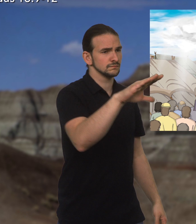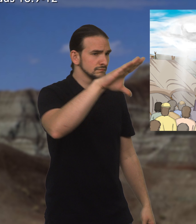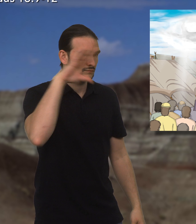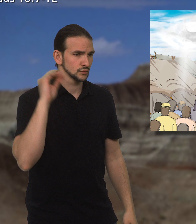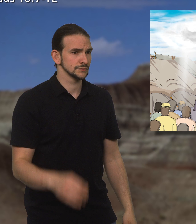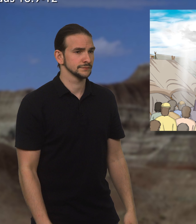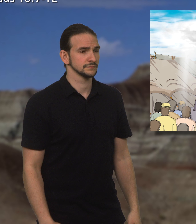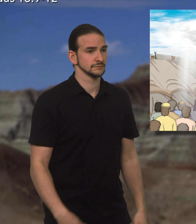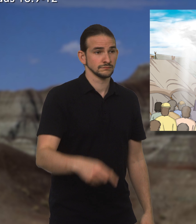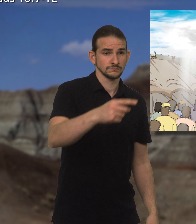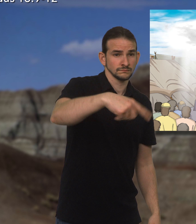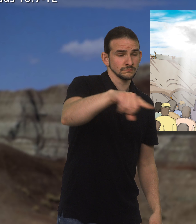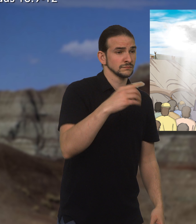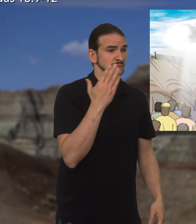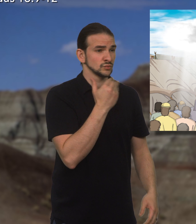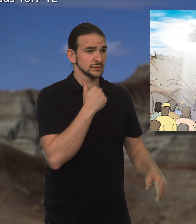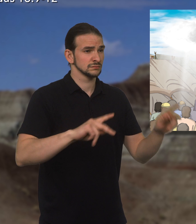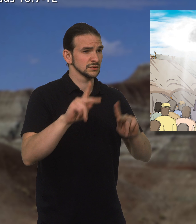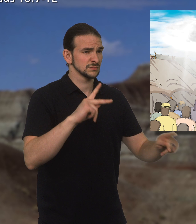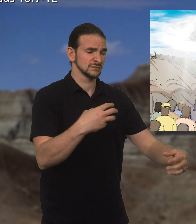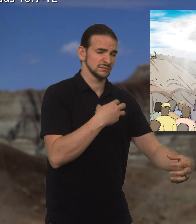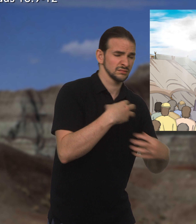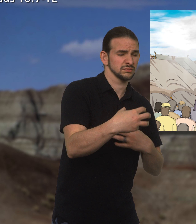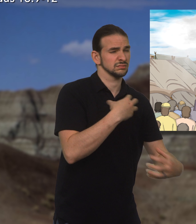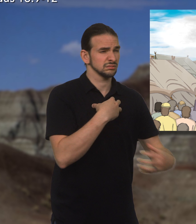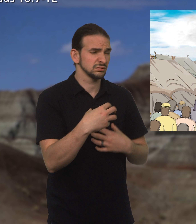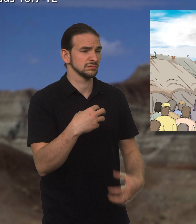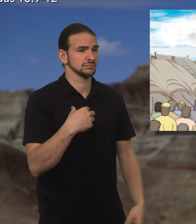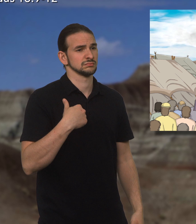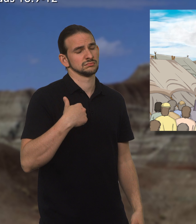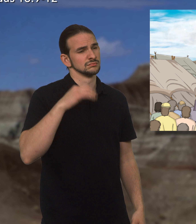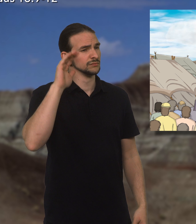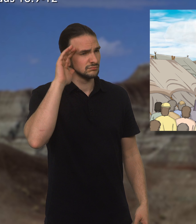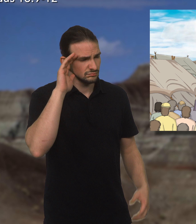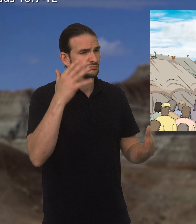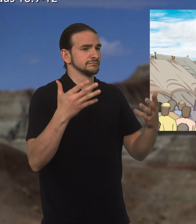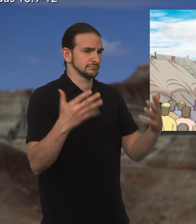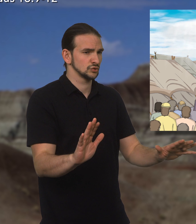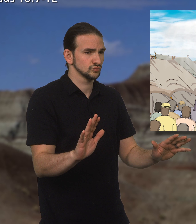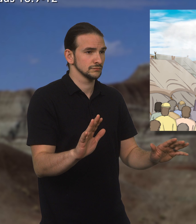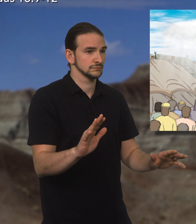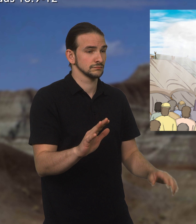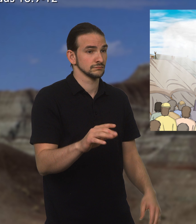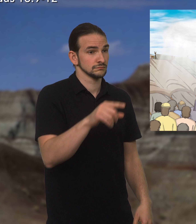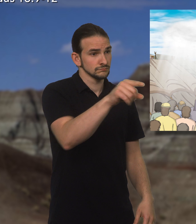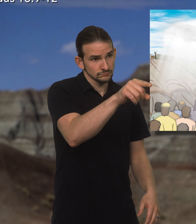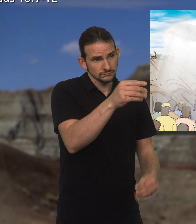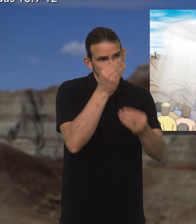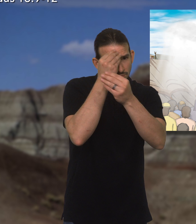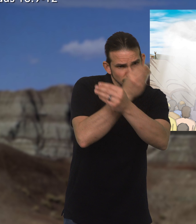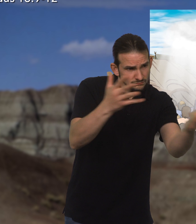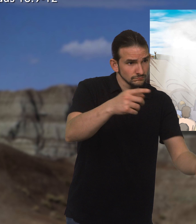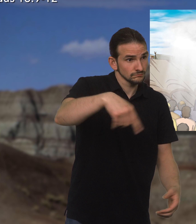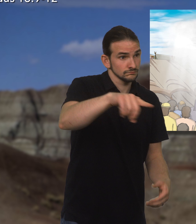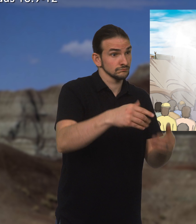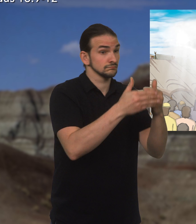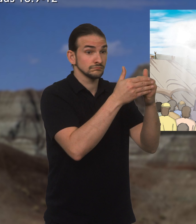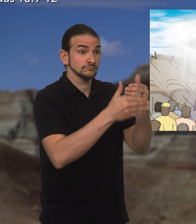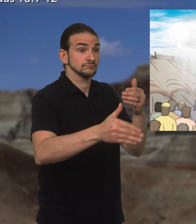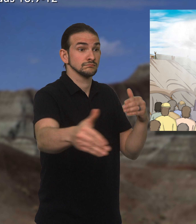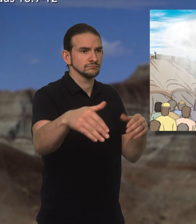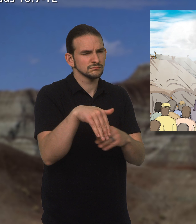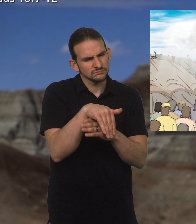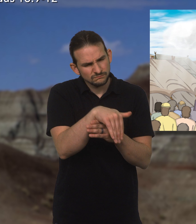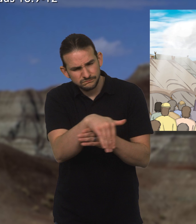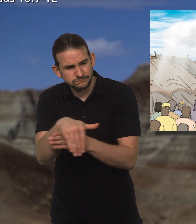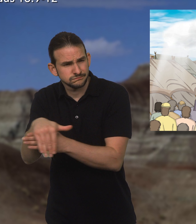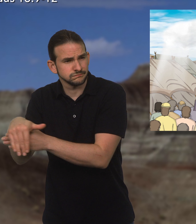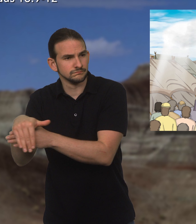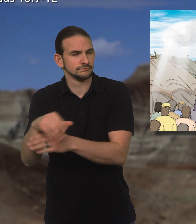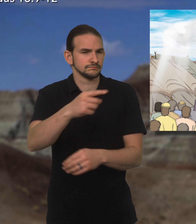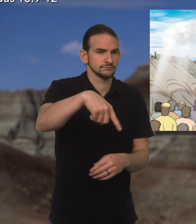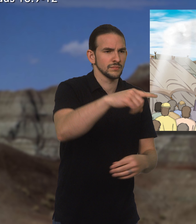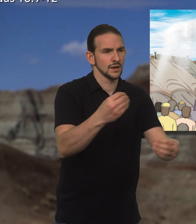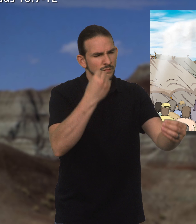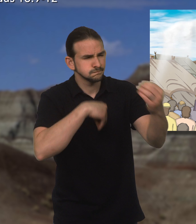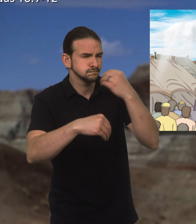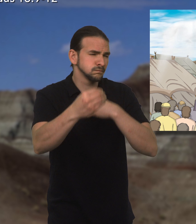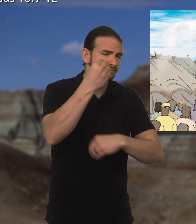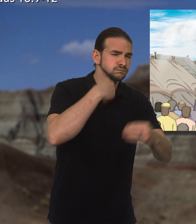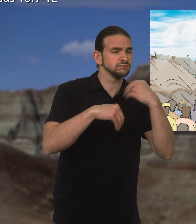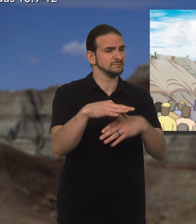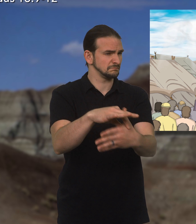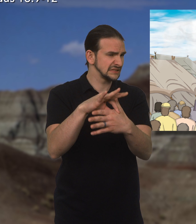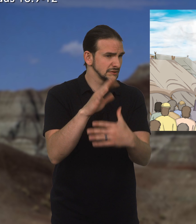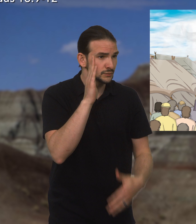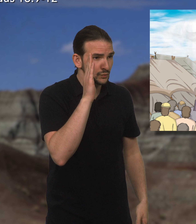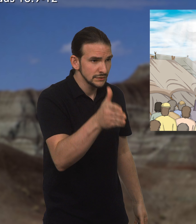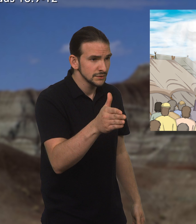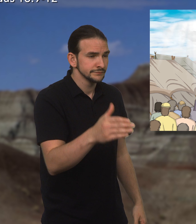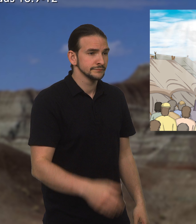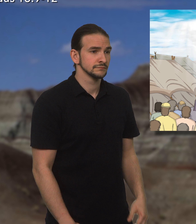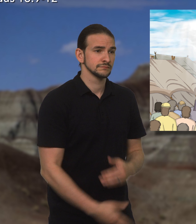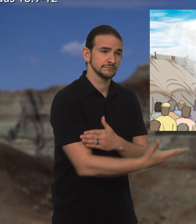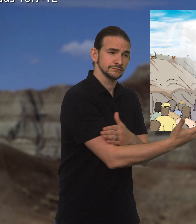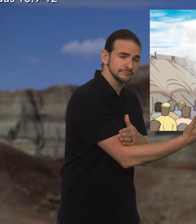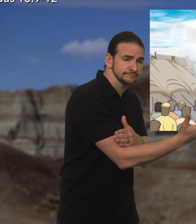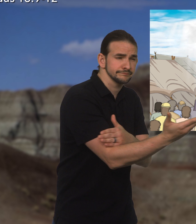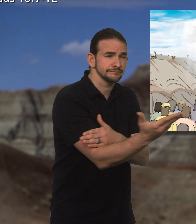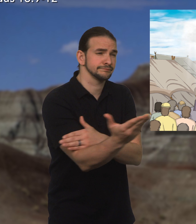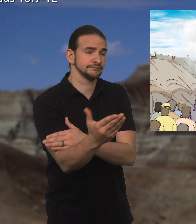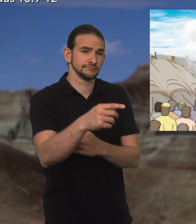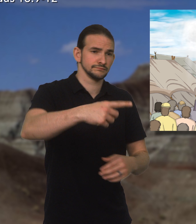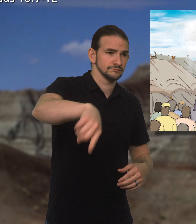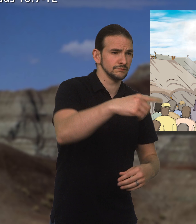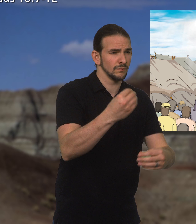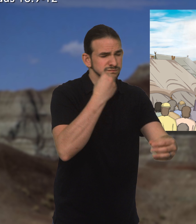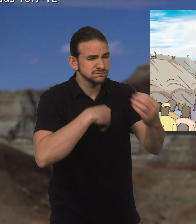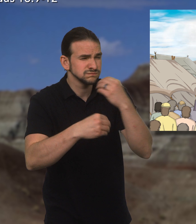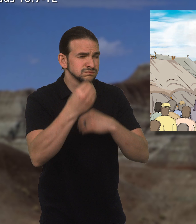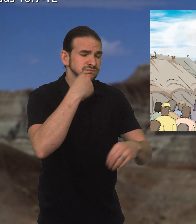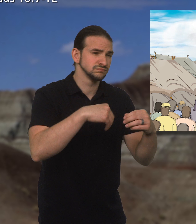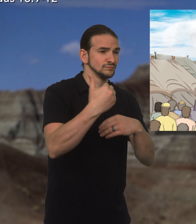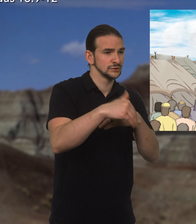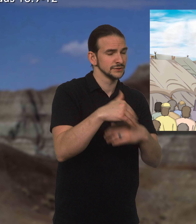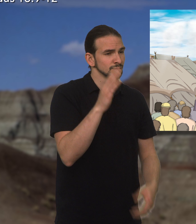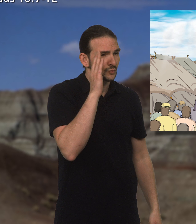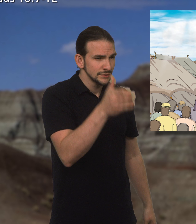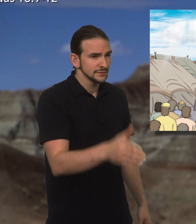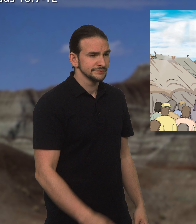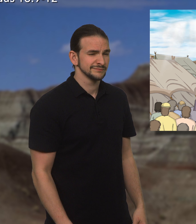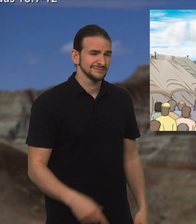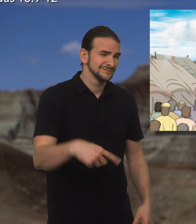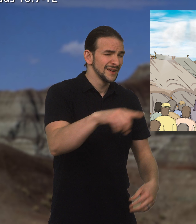Then the LORD said to Moses, “I have heard the grumbling of the Israelites.